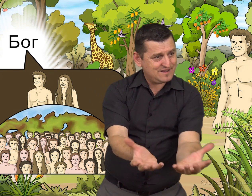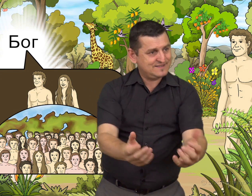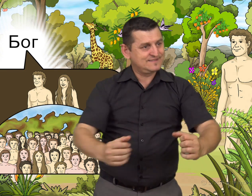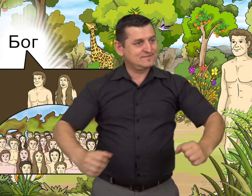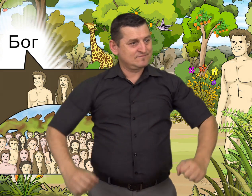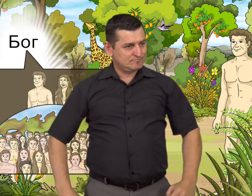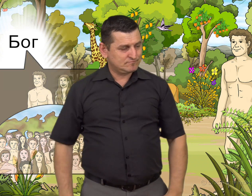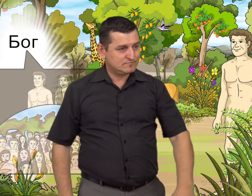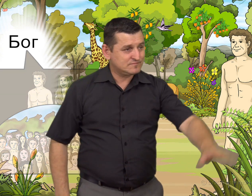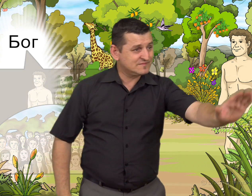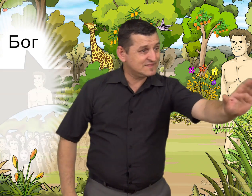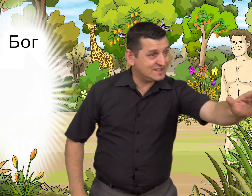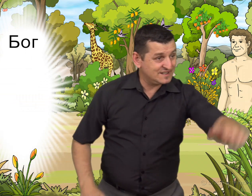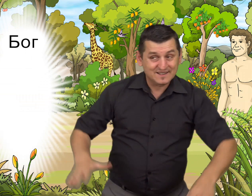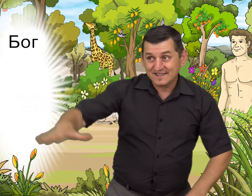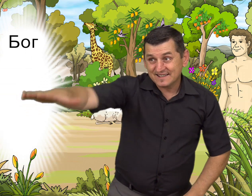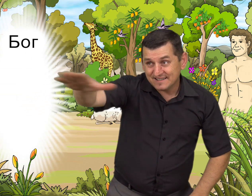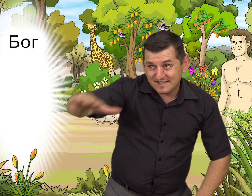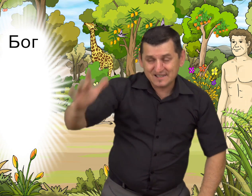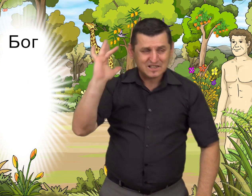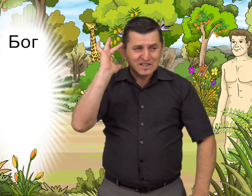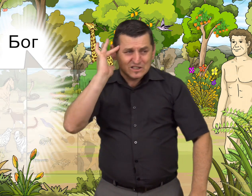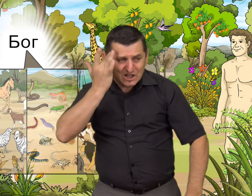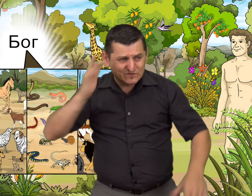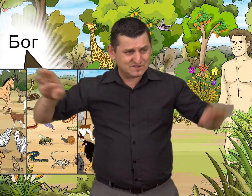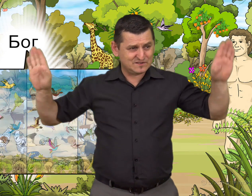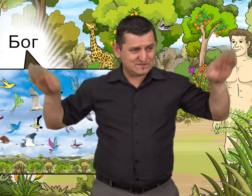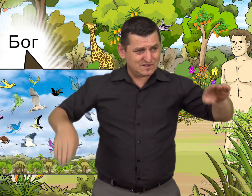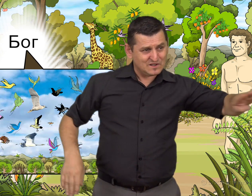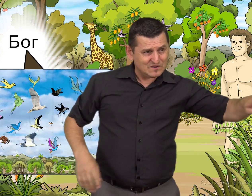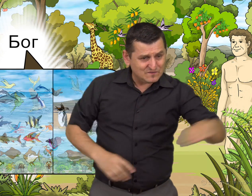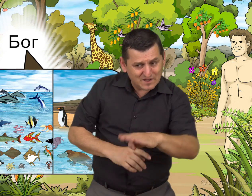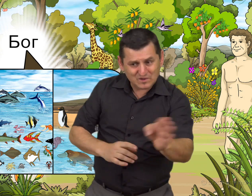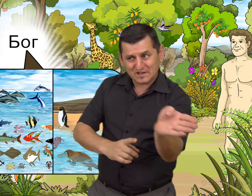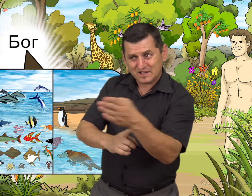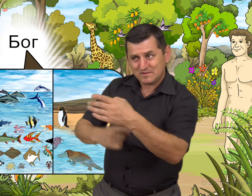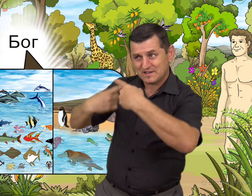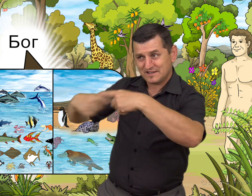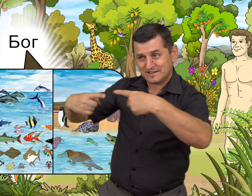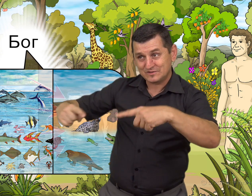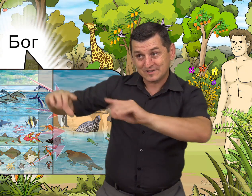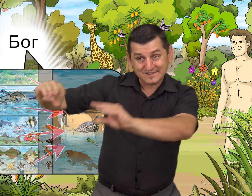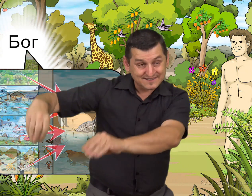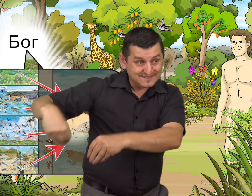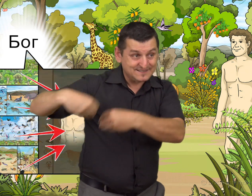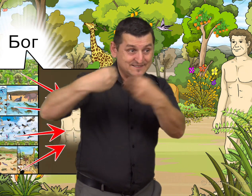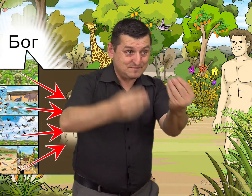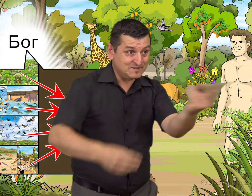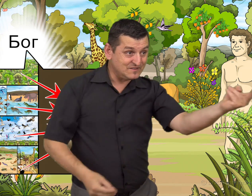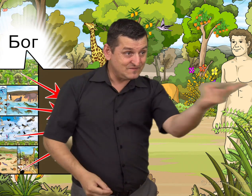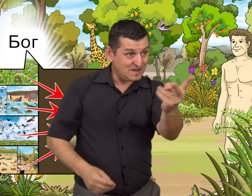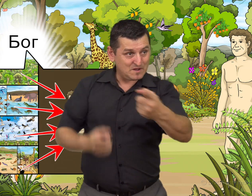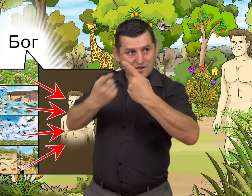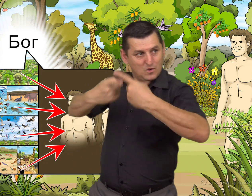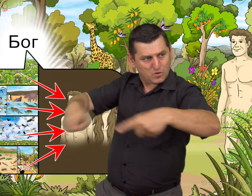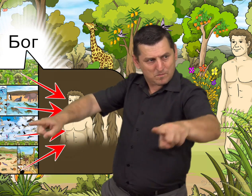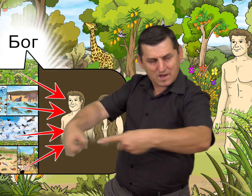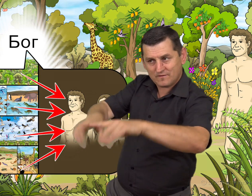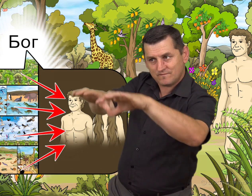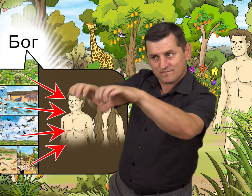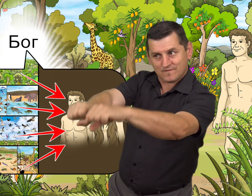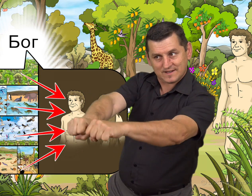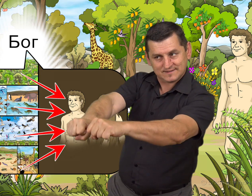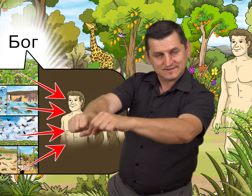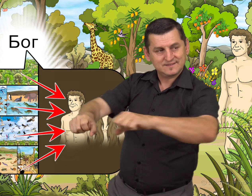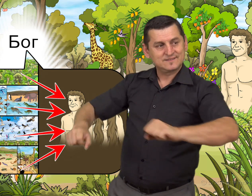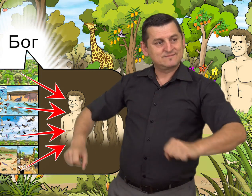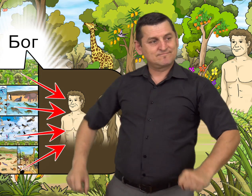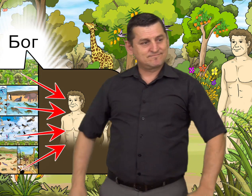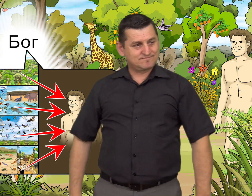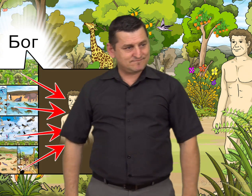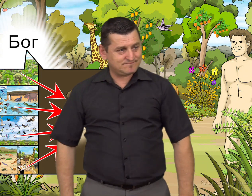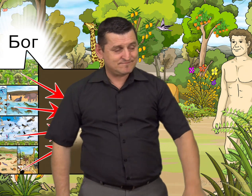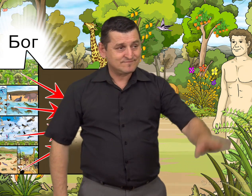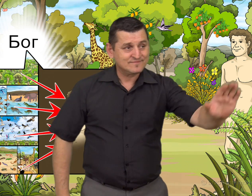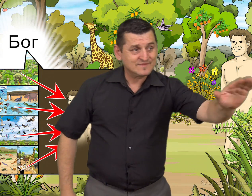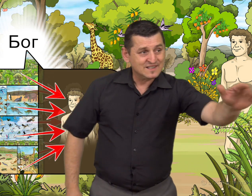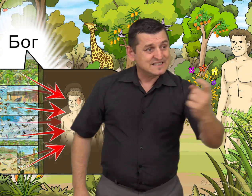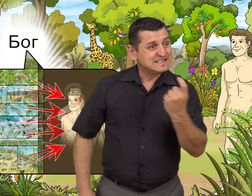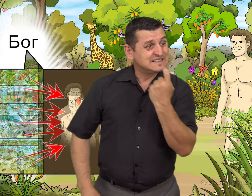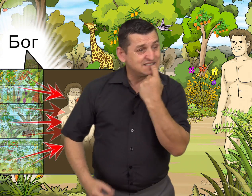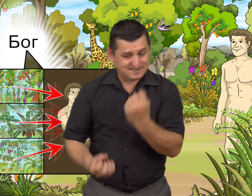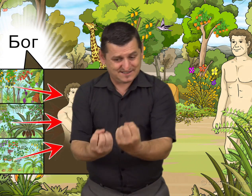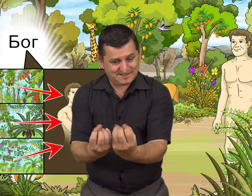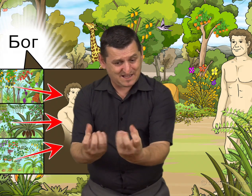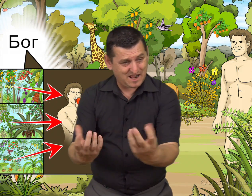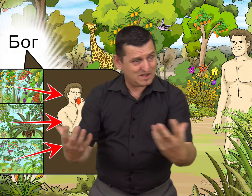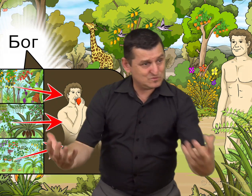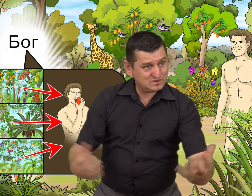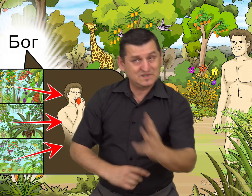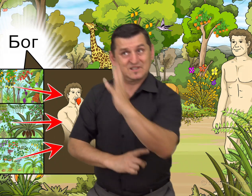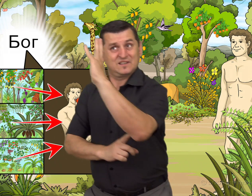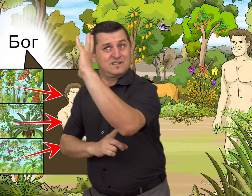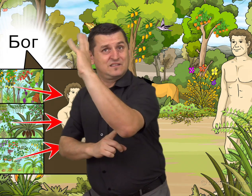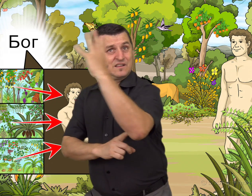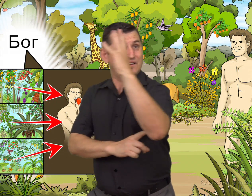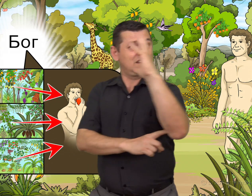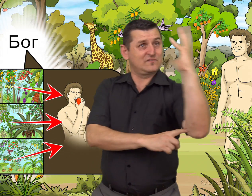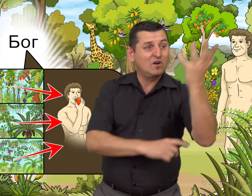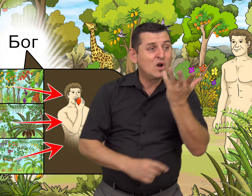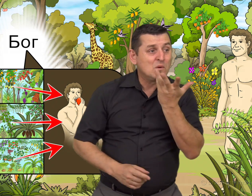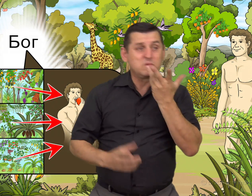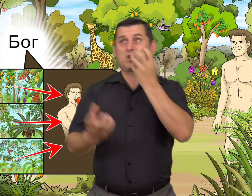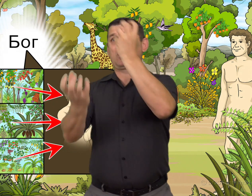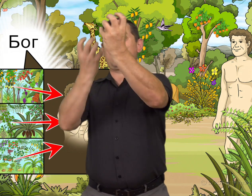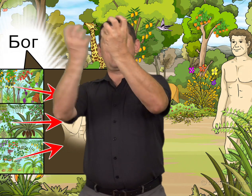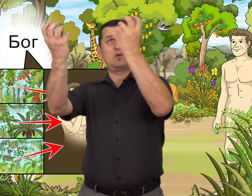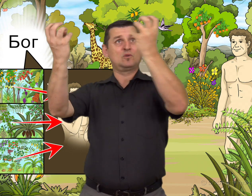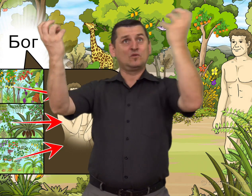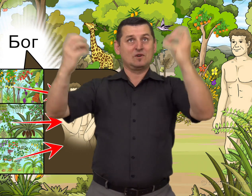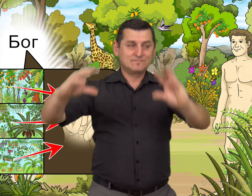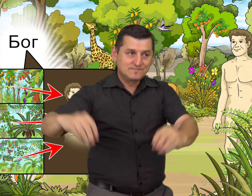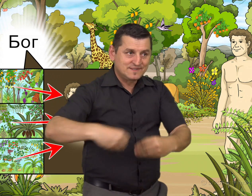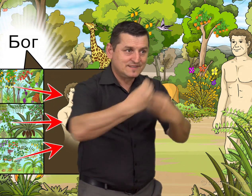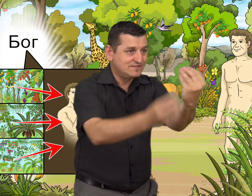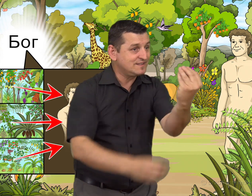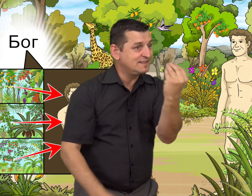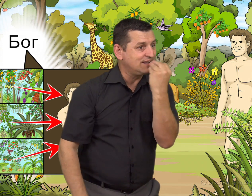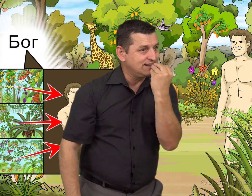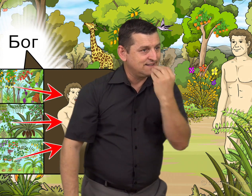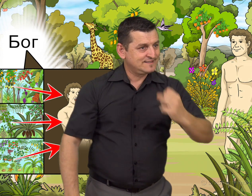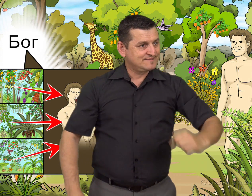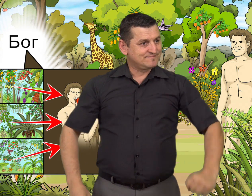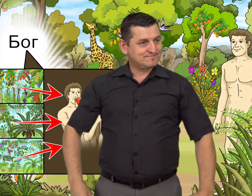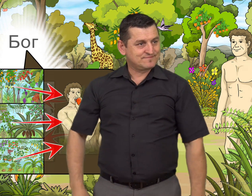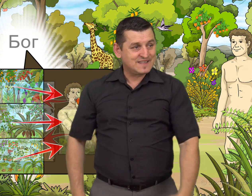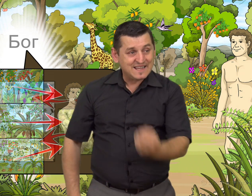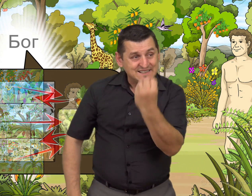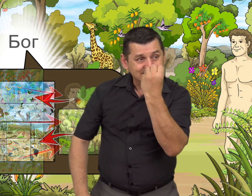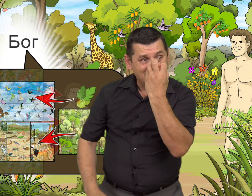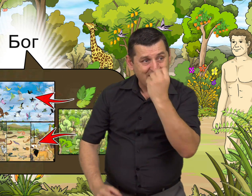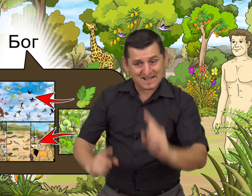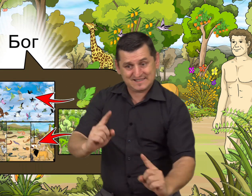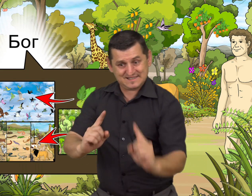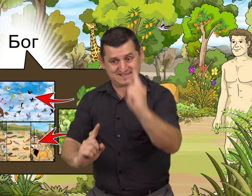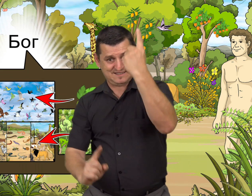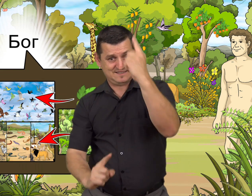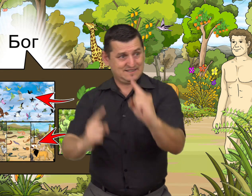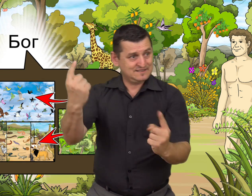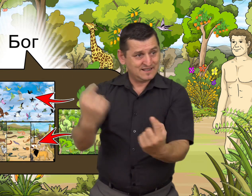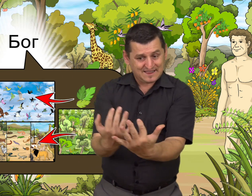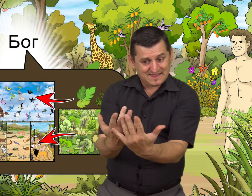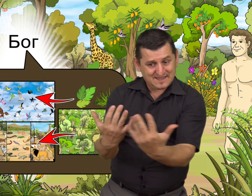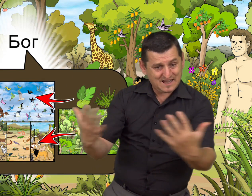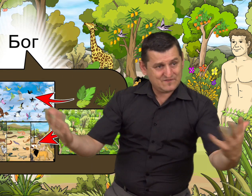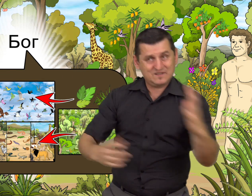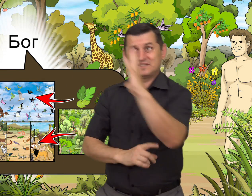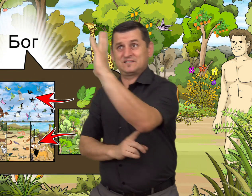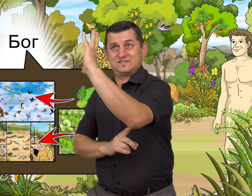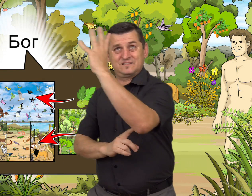rule over the fish of the sea and the birds of the air and every creature that crawls upon the earth.” Then God said, “Behold, I have given you every seed-bearing plant on the face of all the earth, and every tree whose fruit contains seed. They will be yours for food.